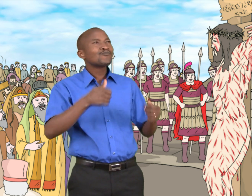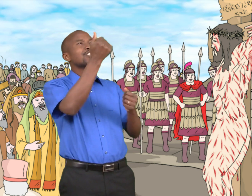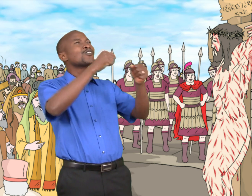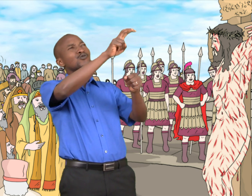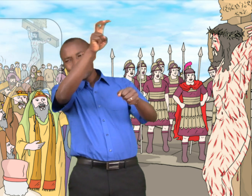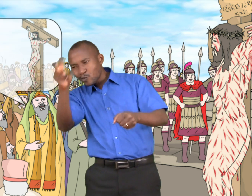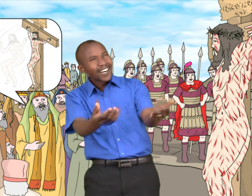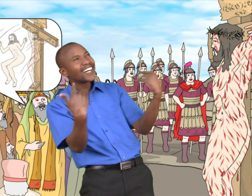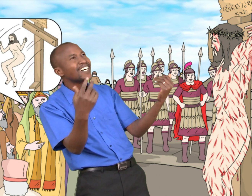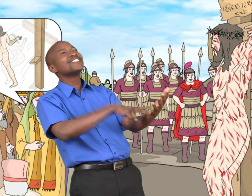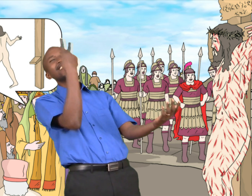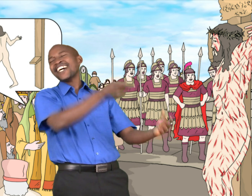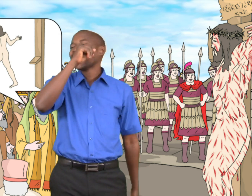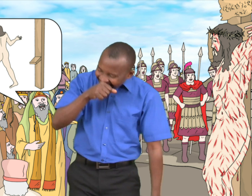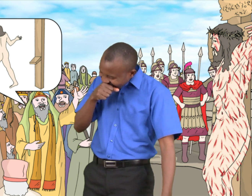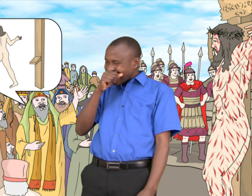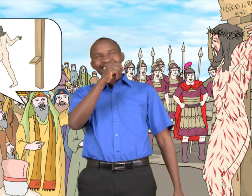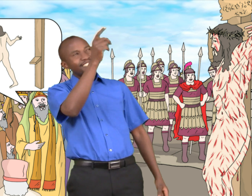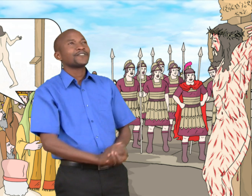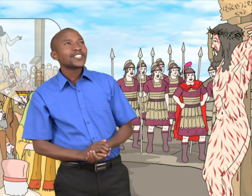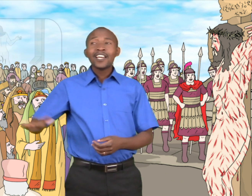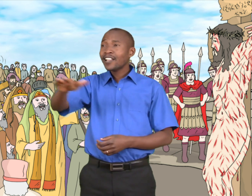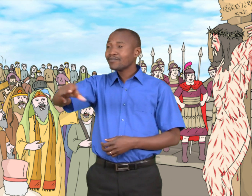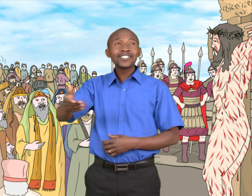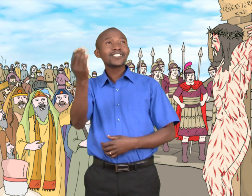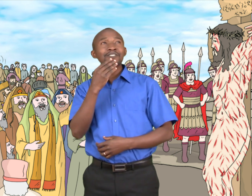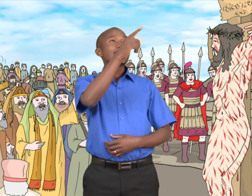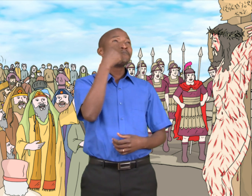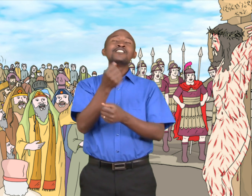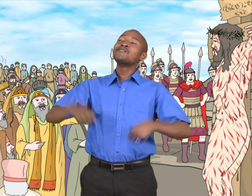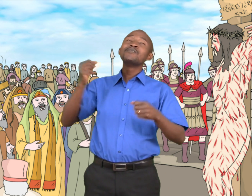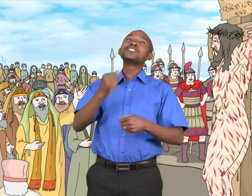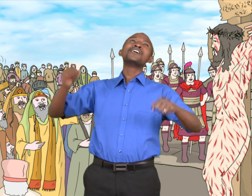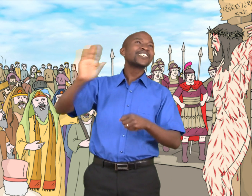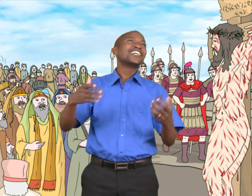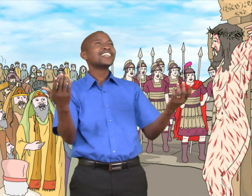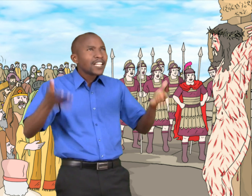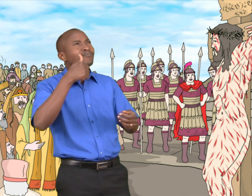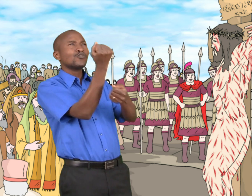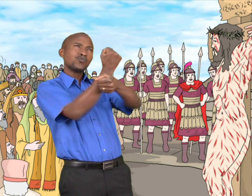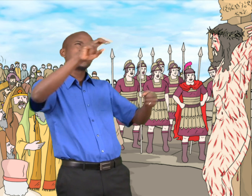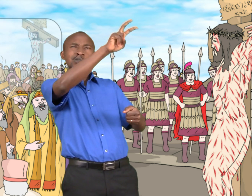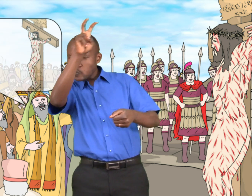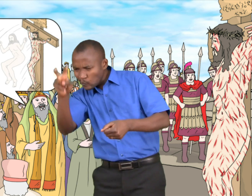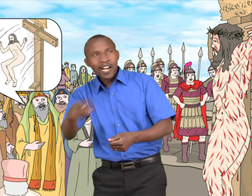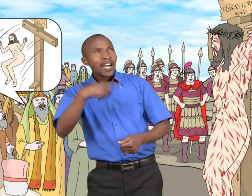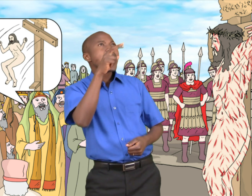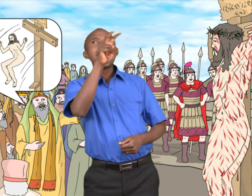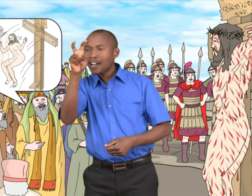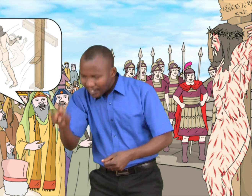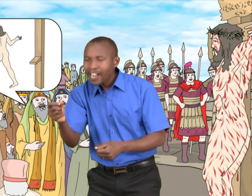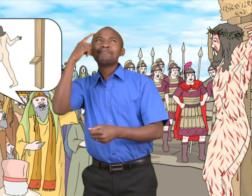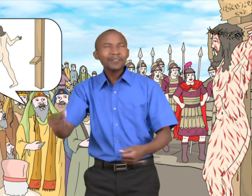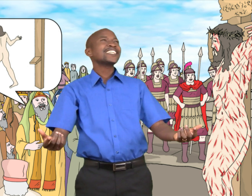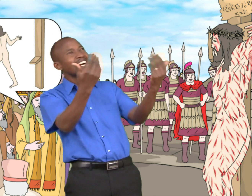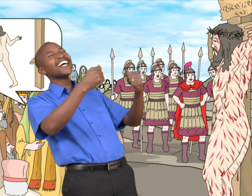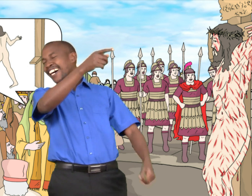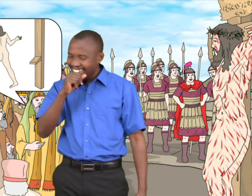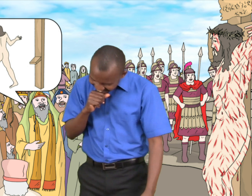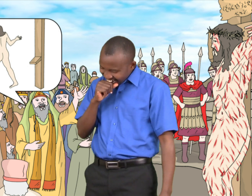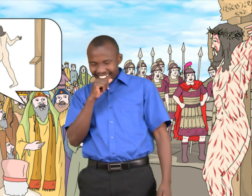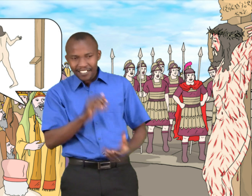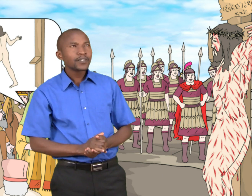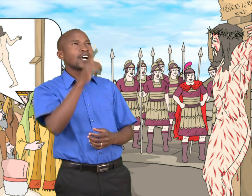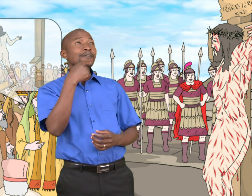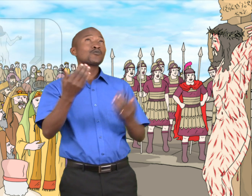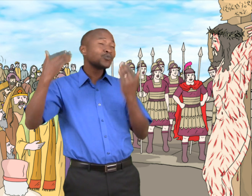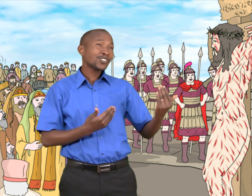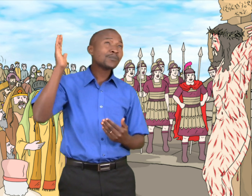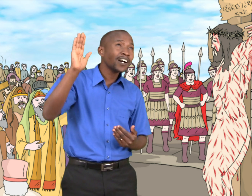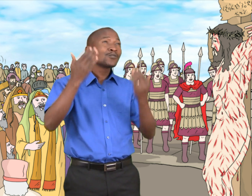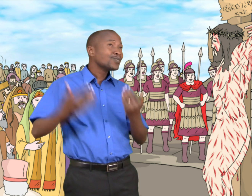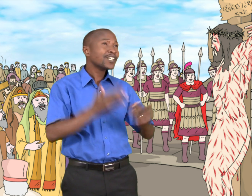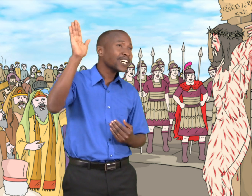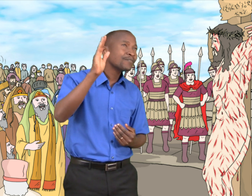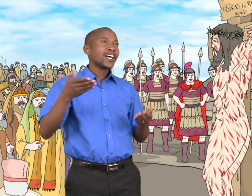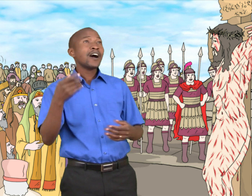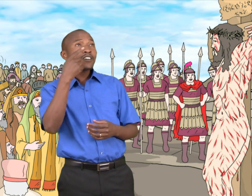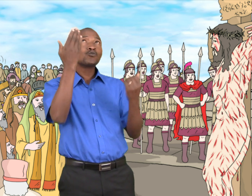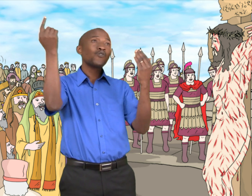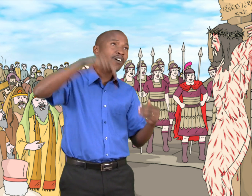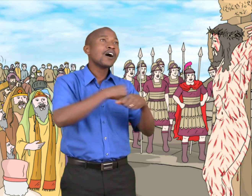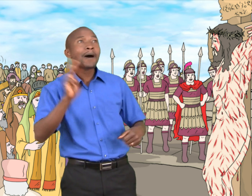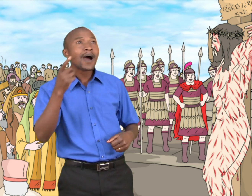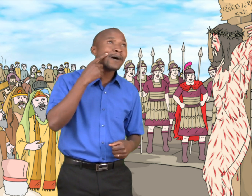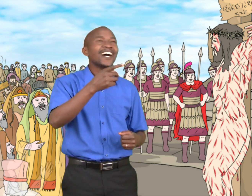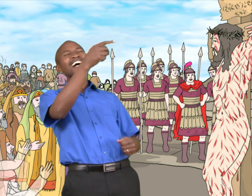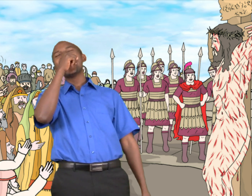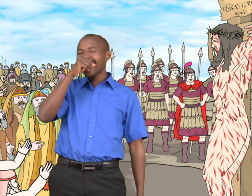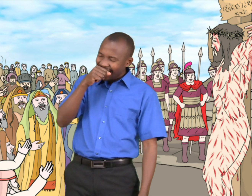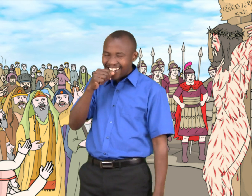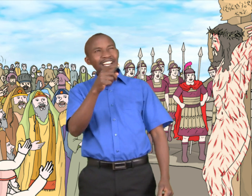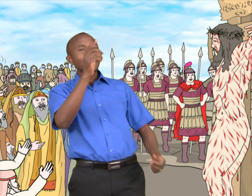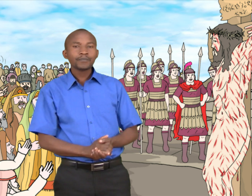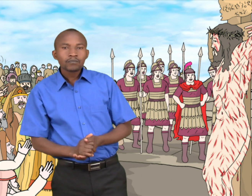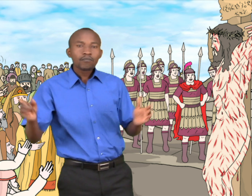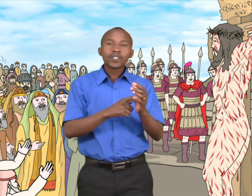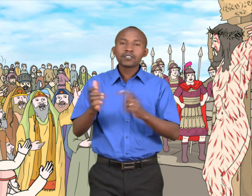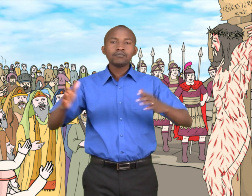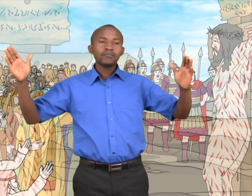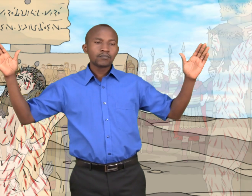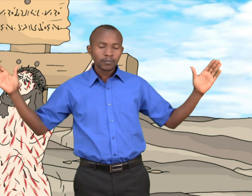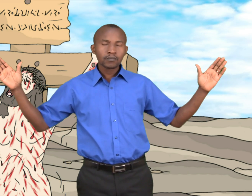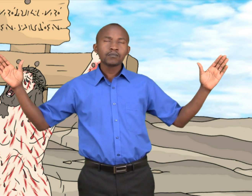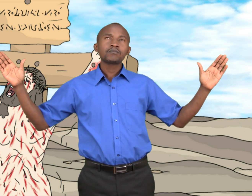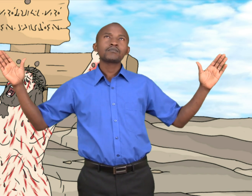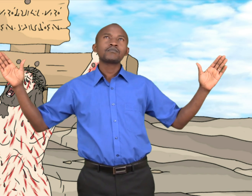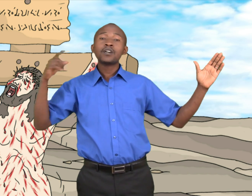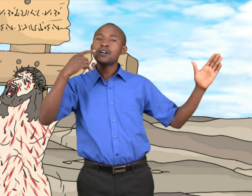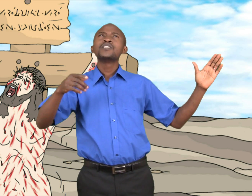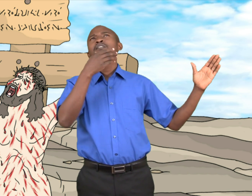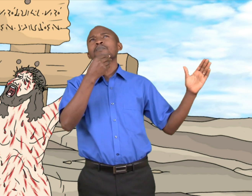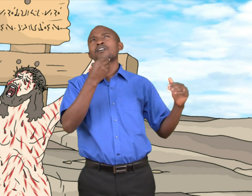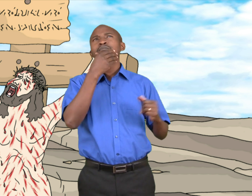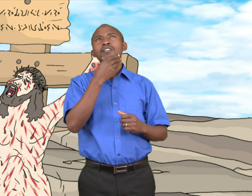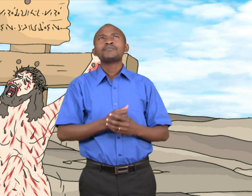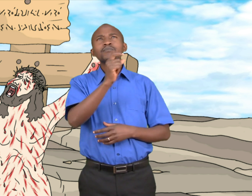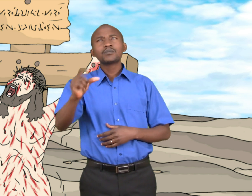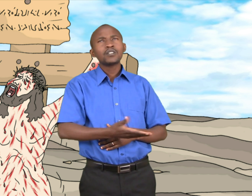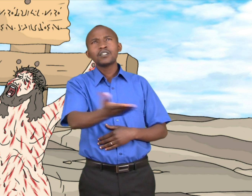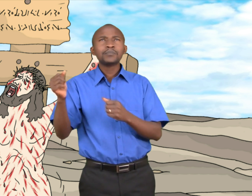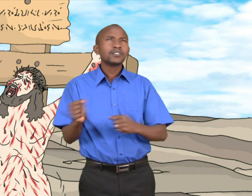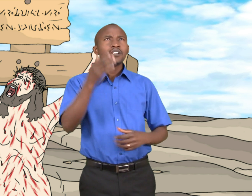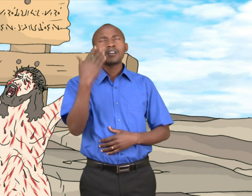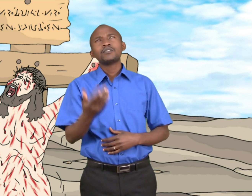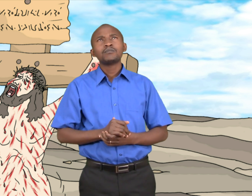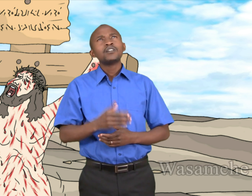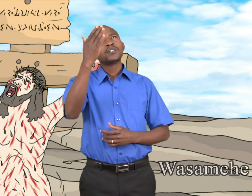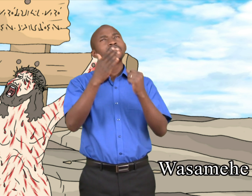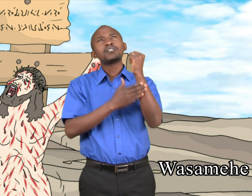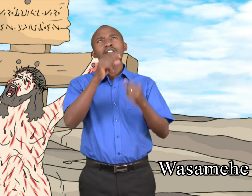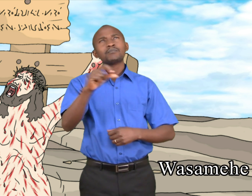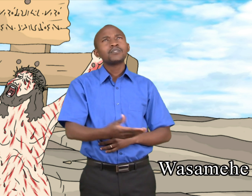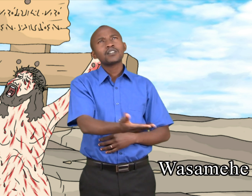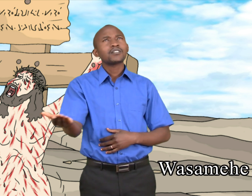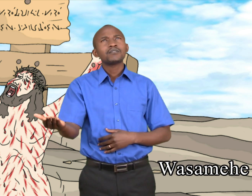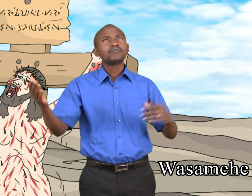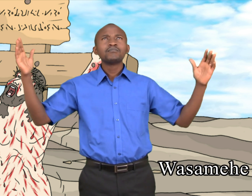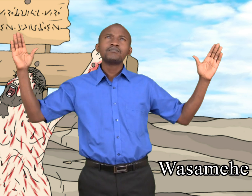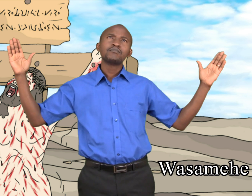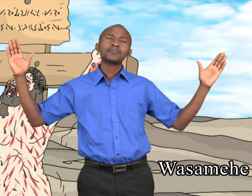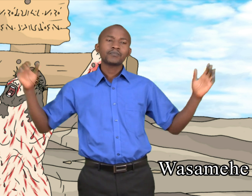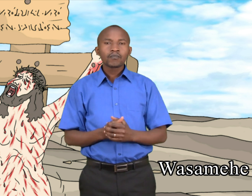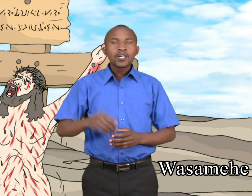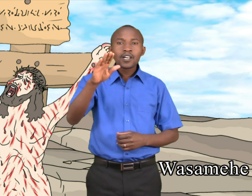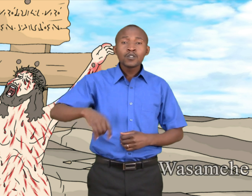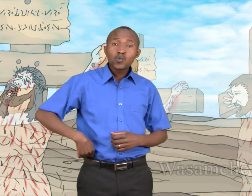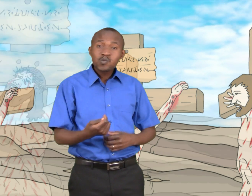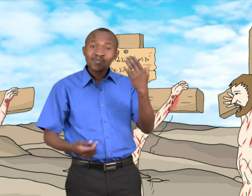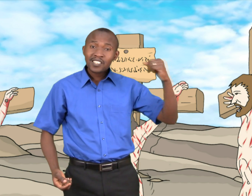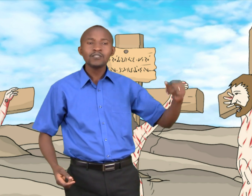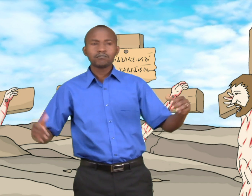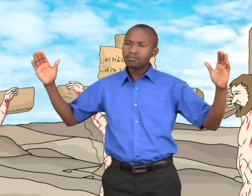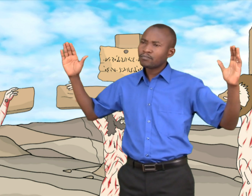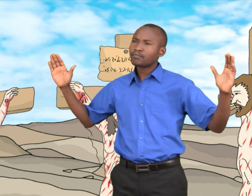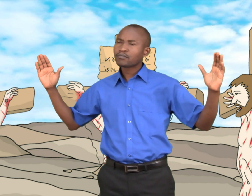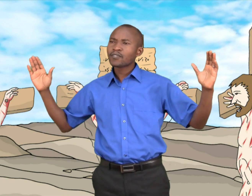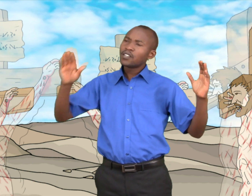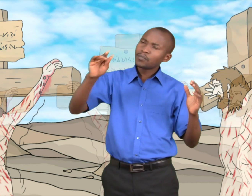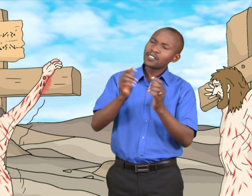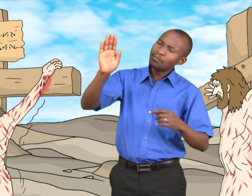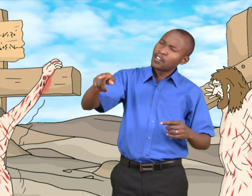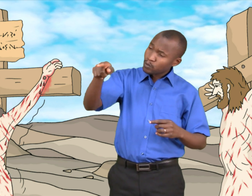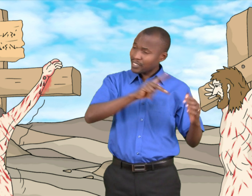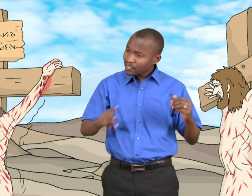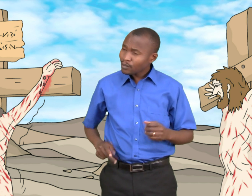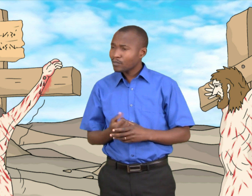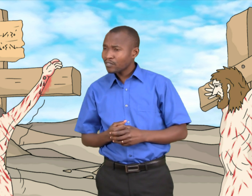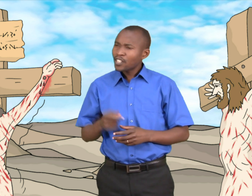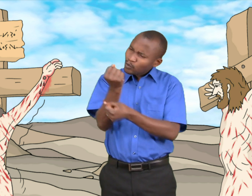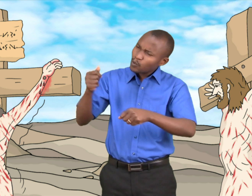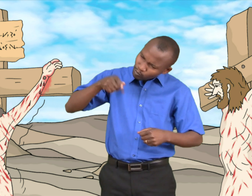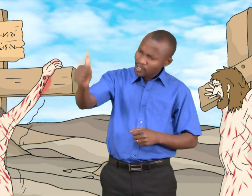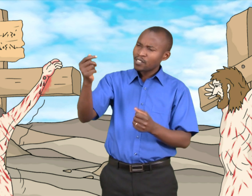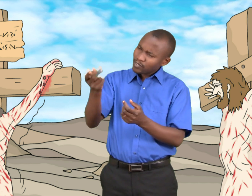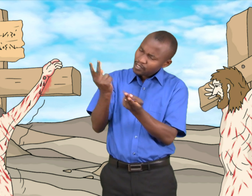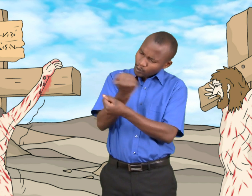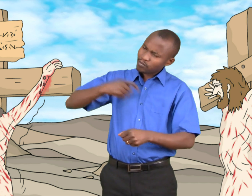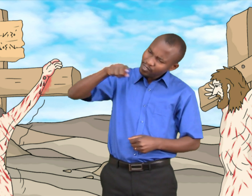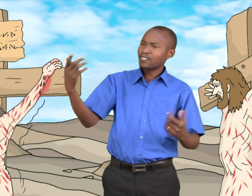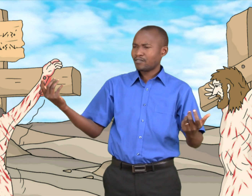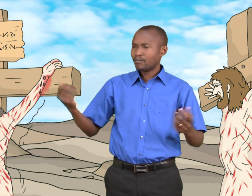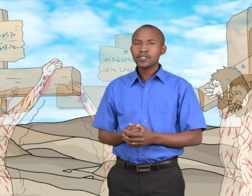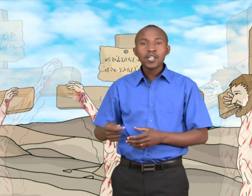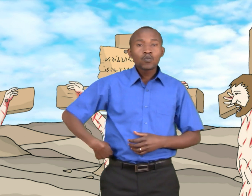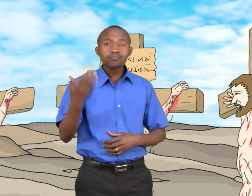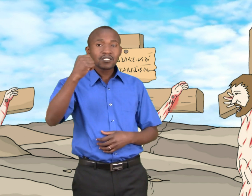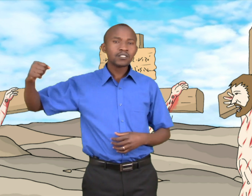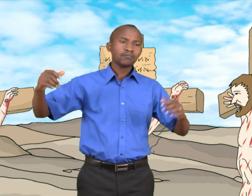Let Him come down now from the cross, and we will believe in Him.